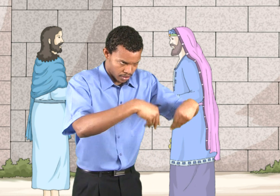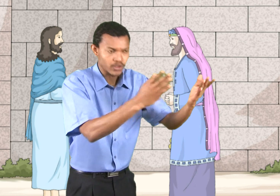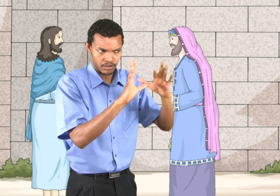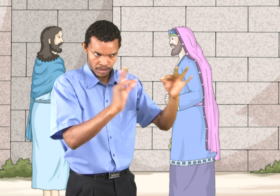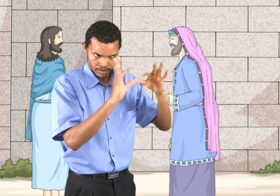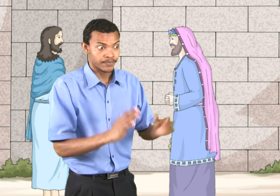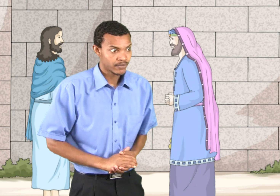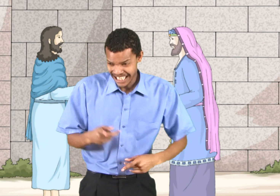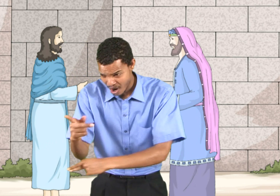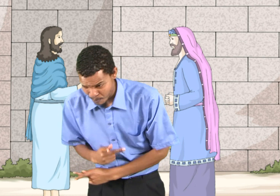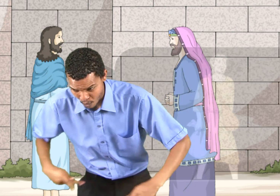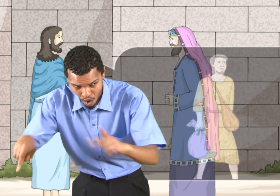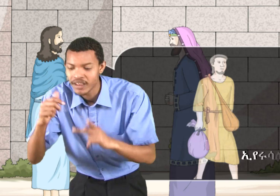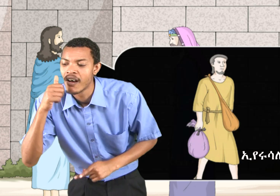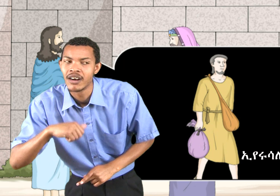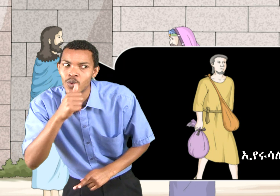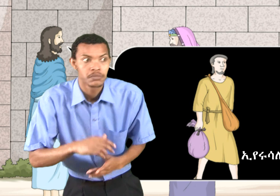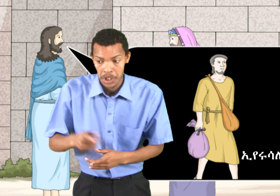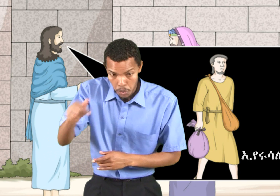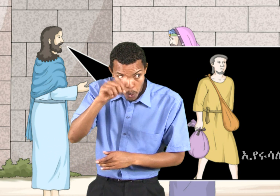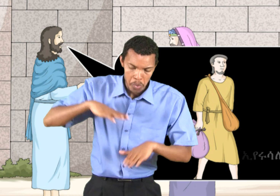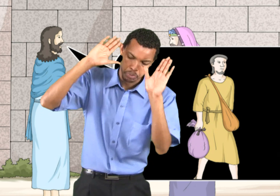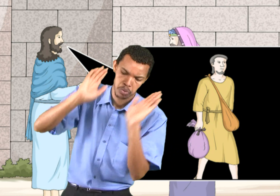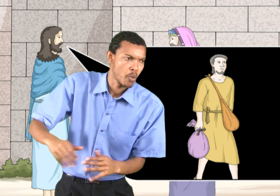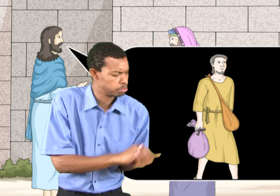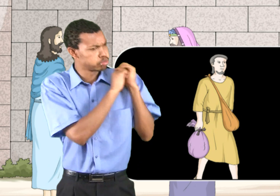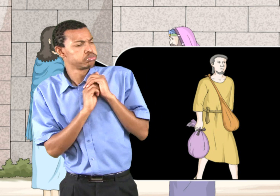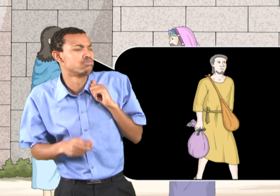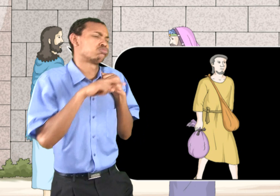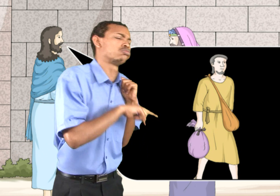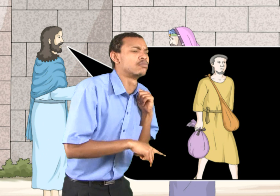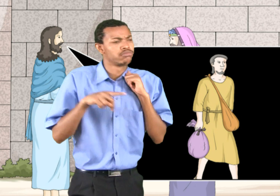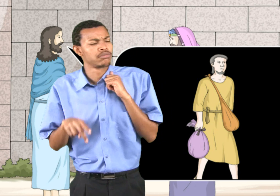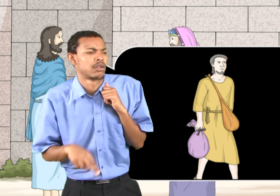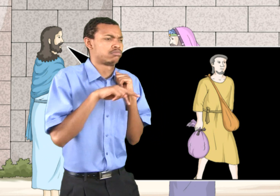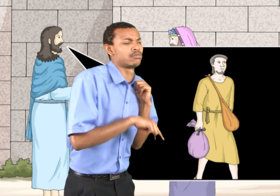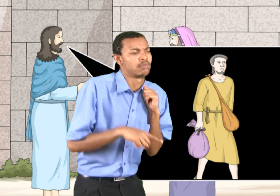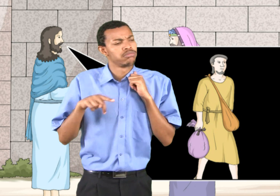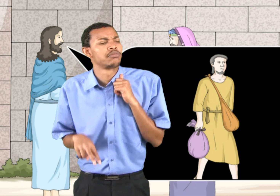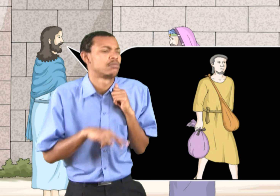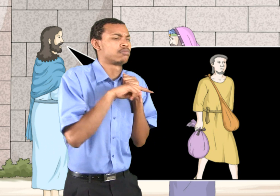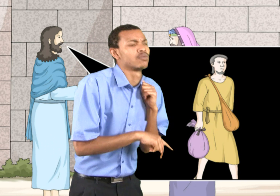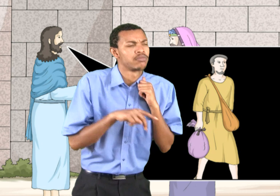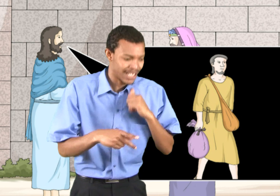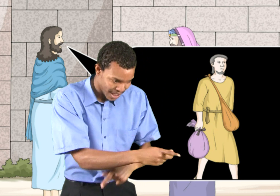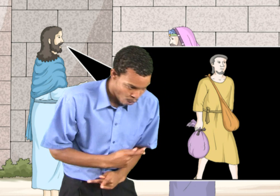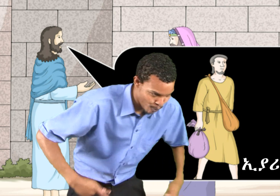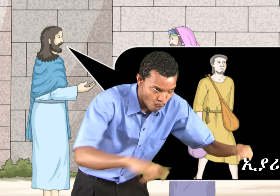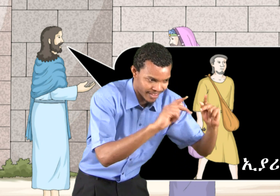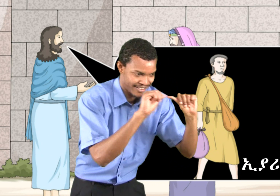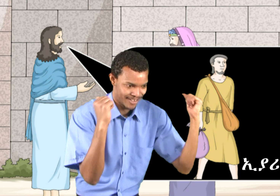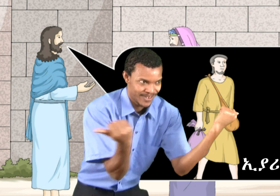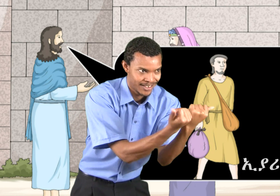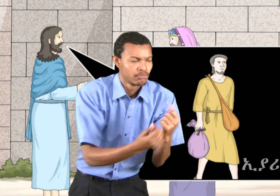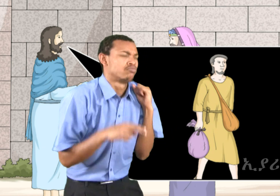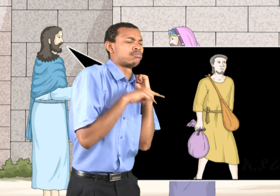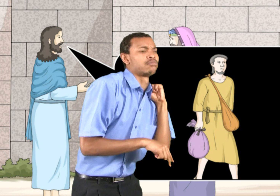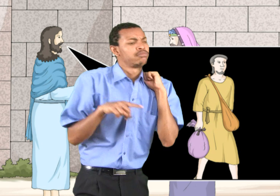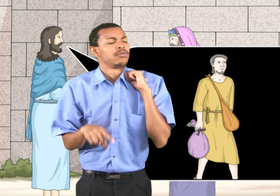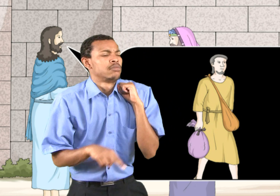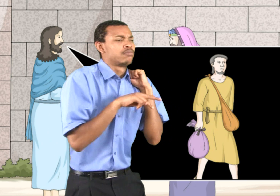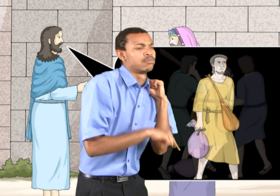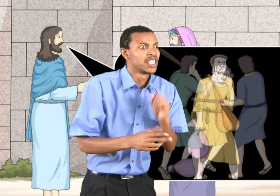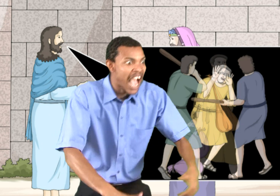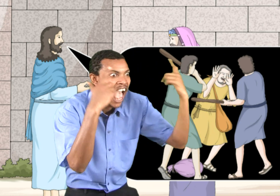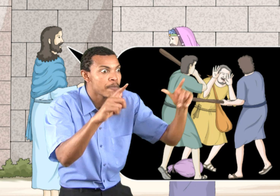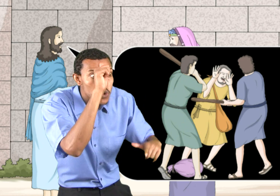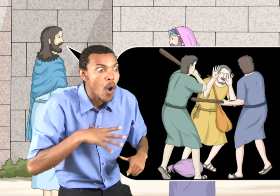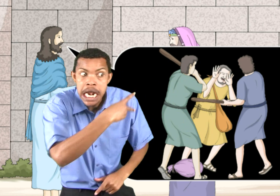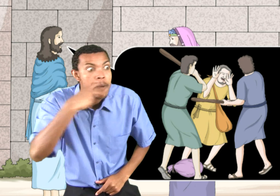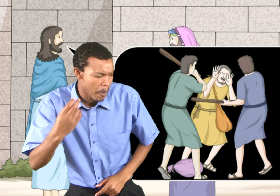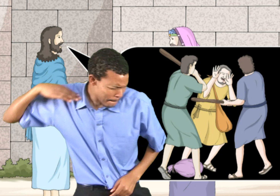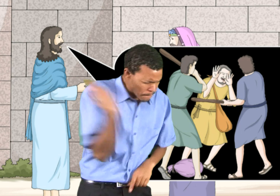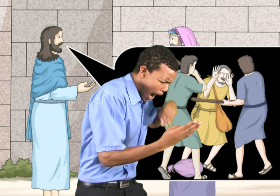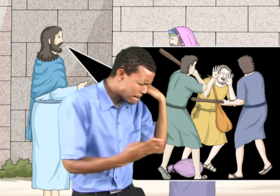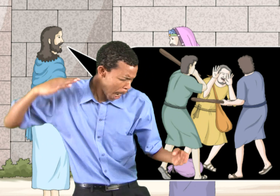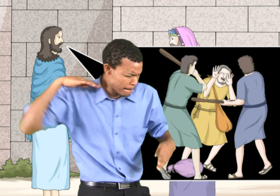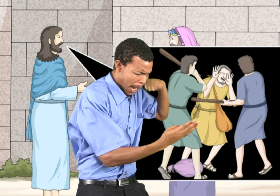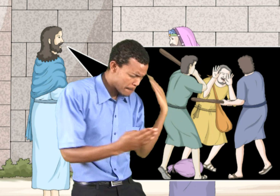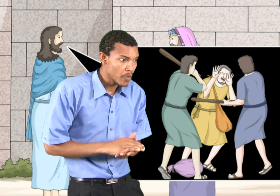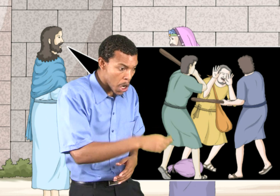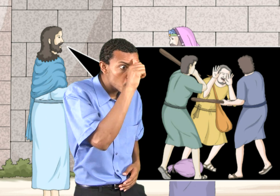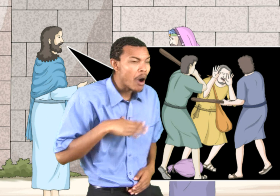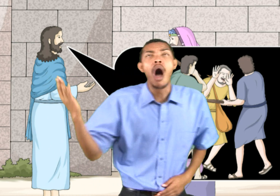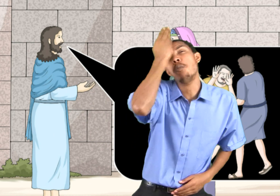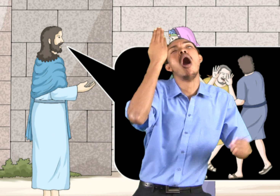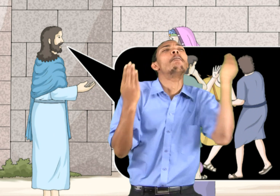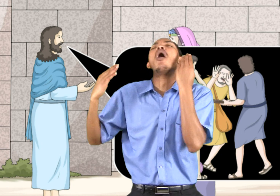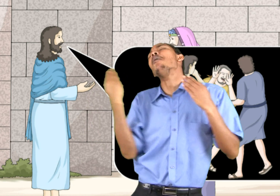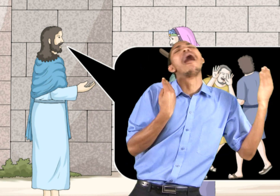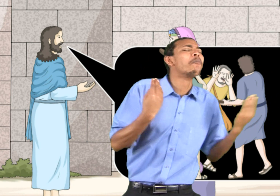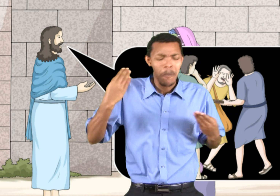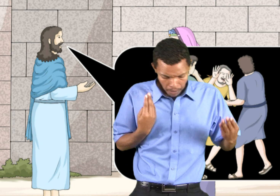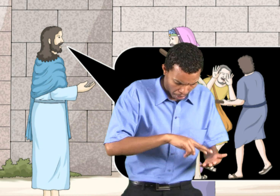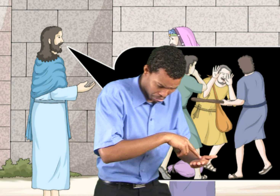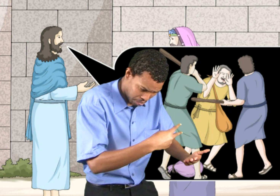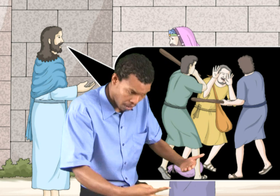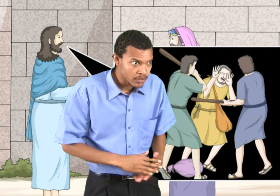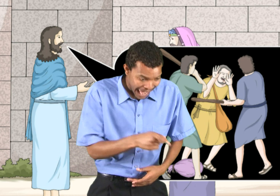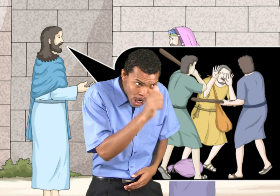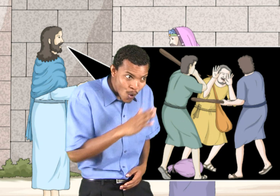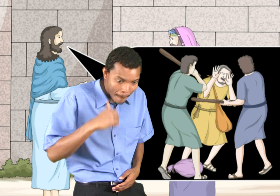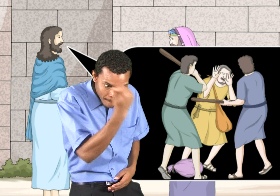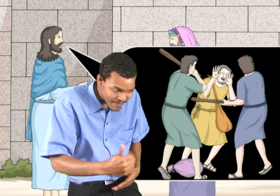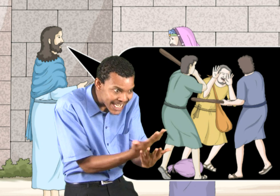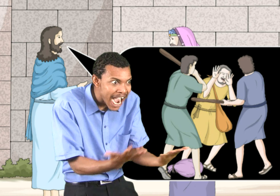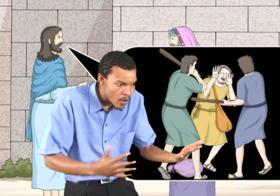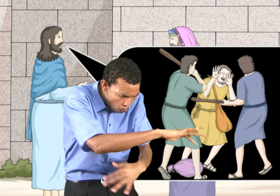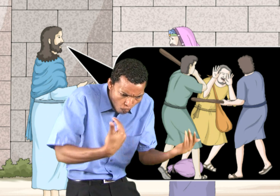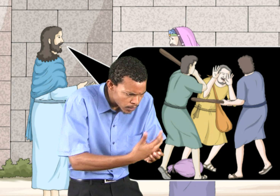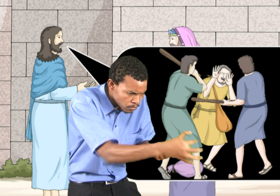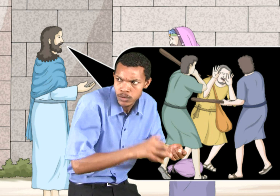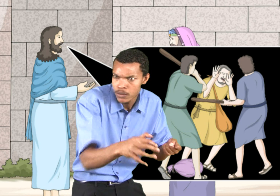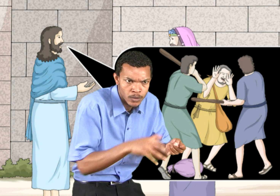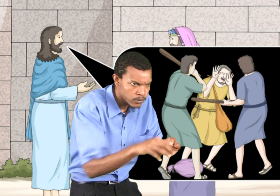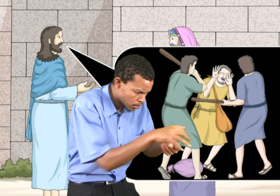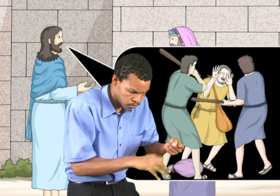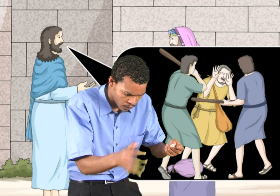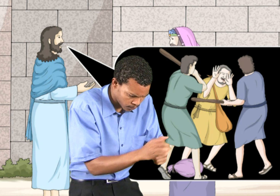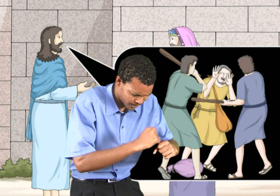Jesus took up this question and said, “A man was going down from Jerusalem to Jericho when he fell into the hands of robbers.